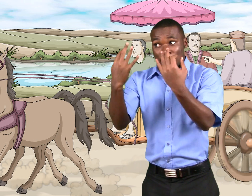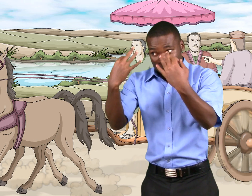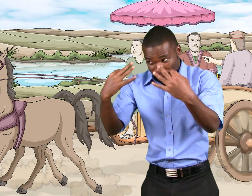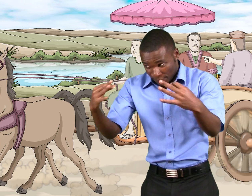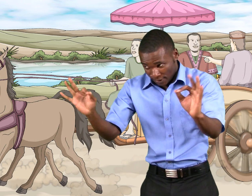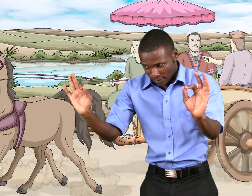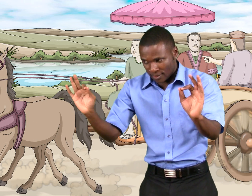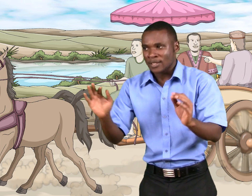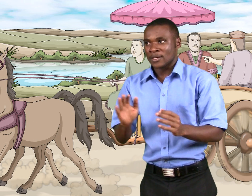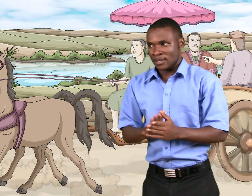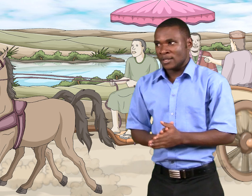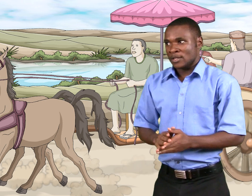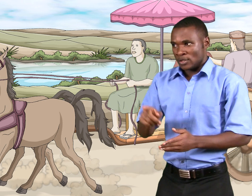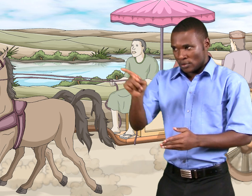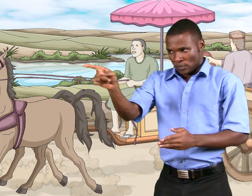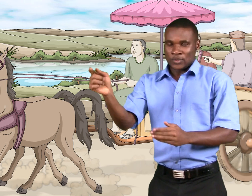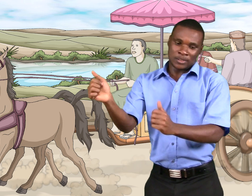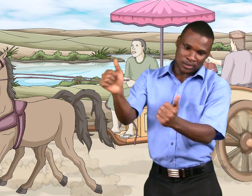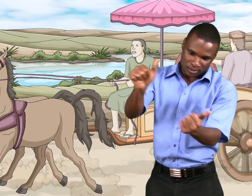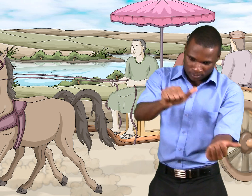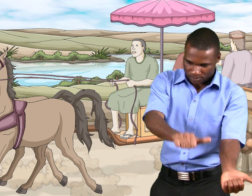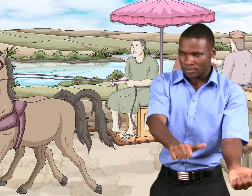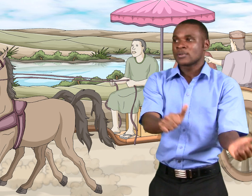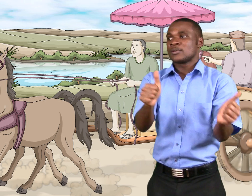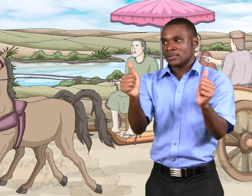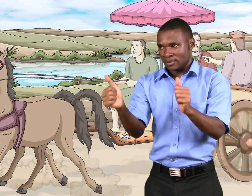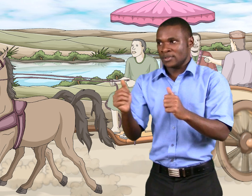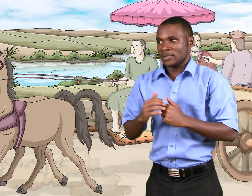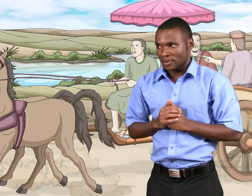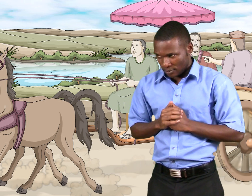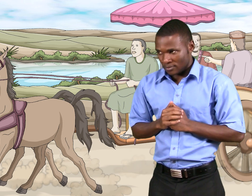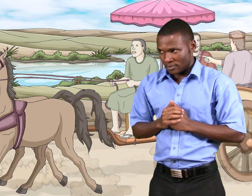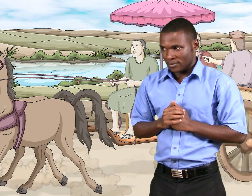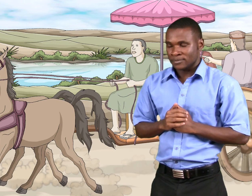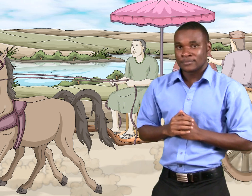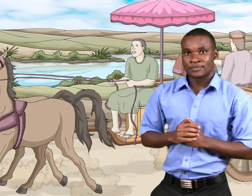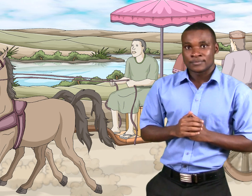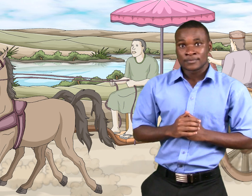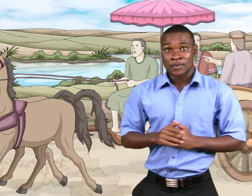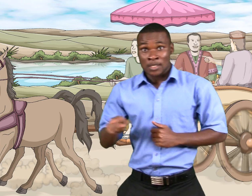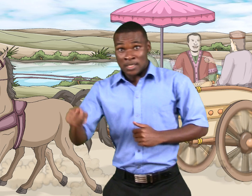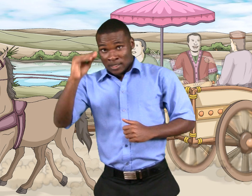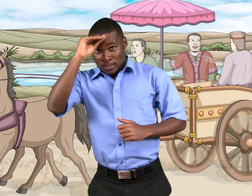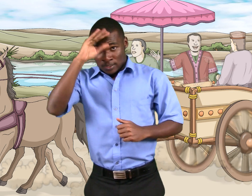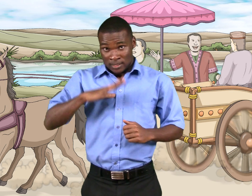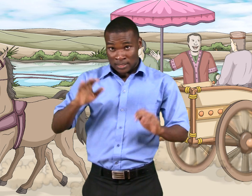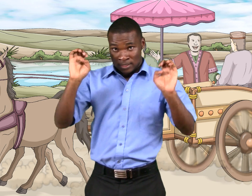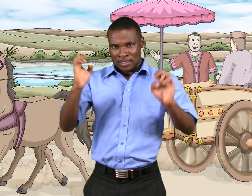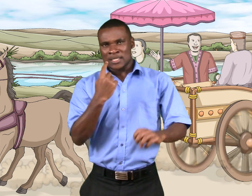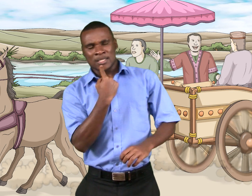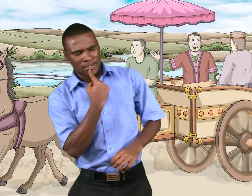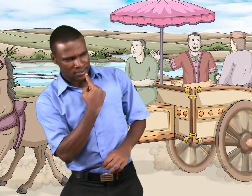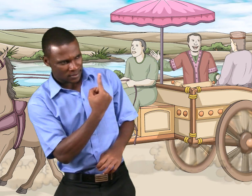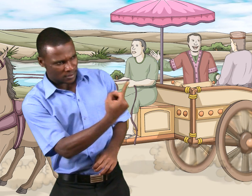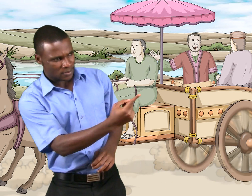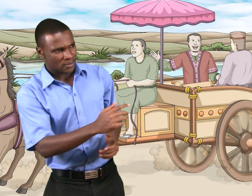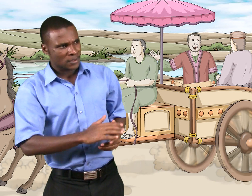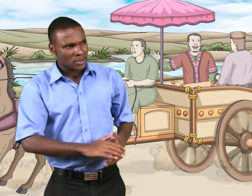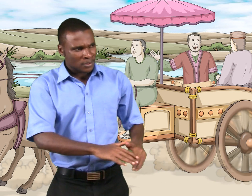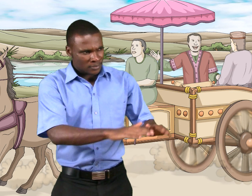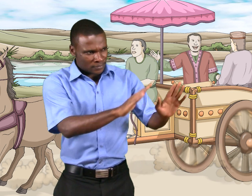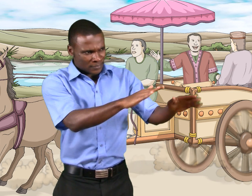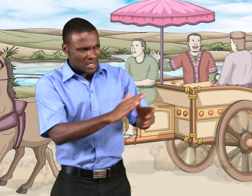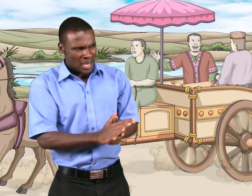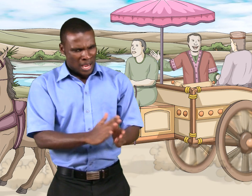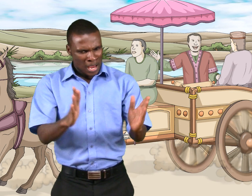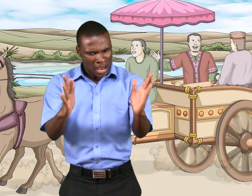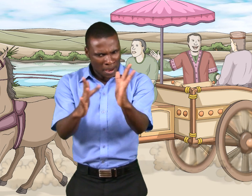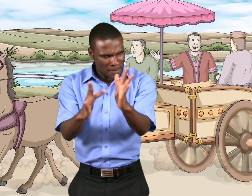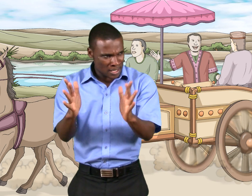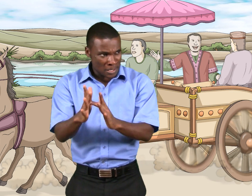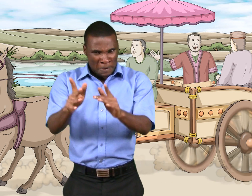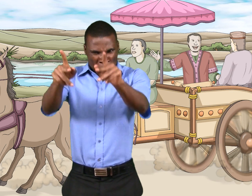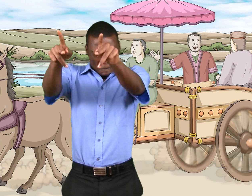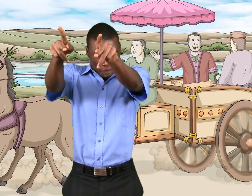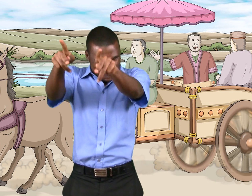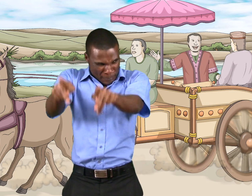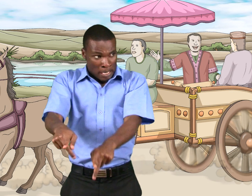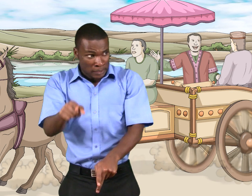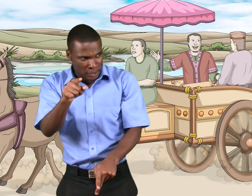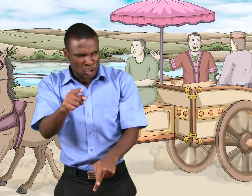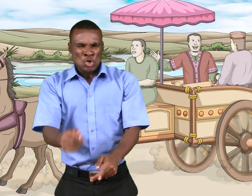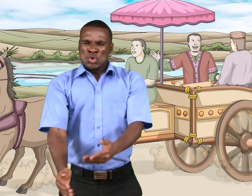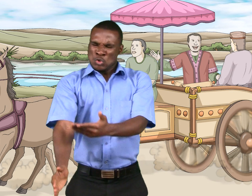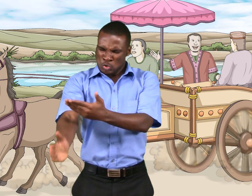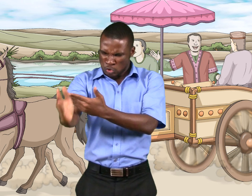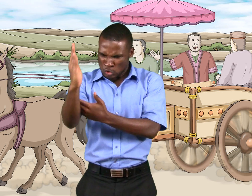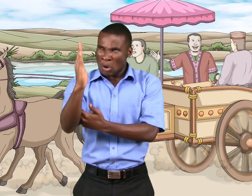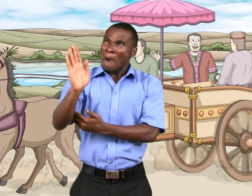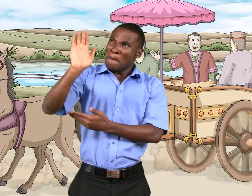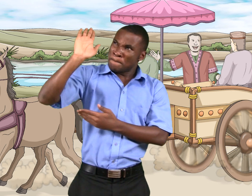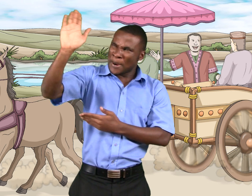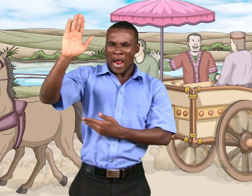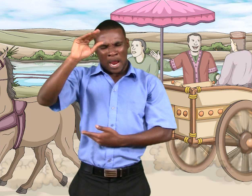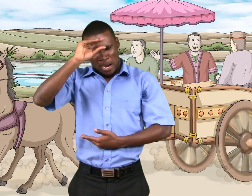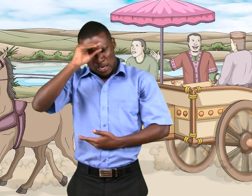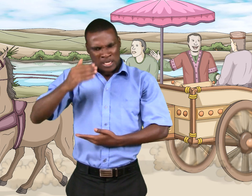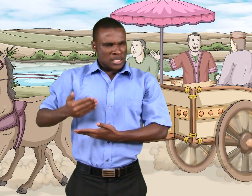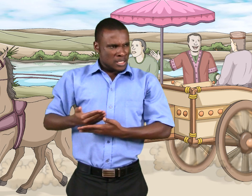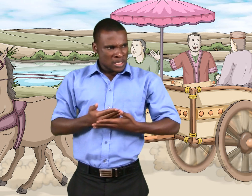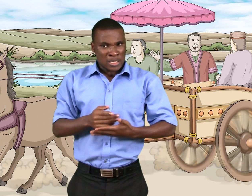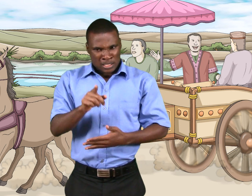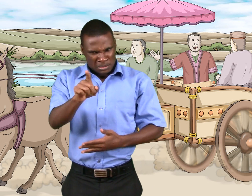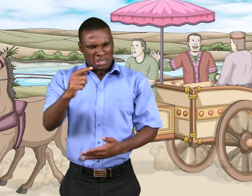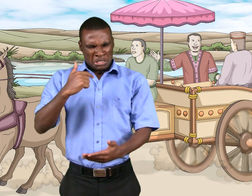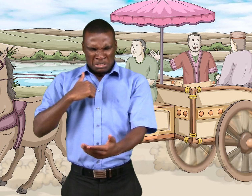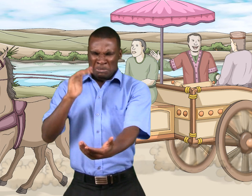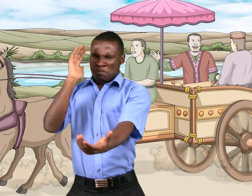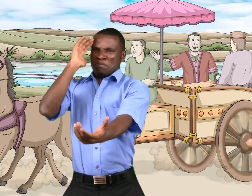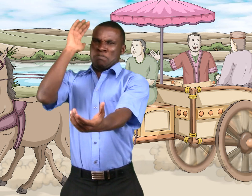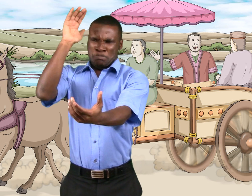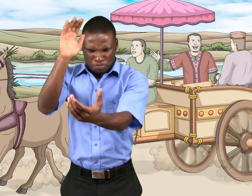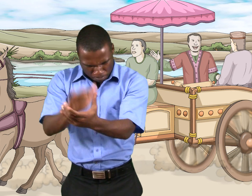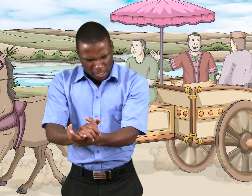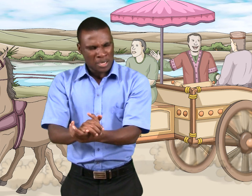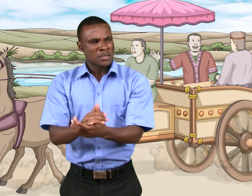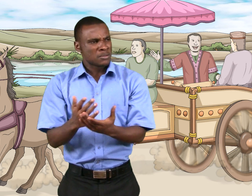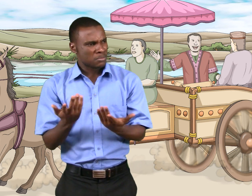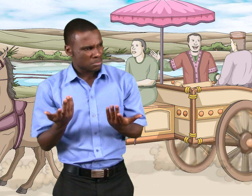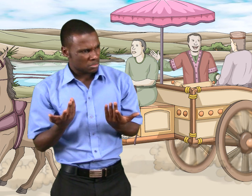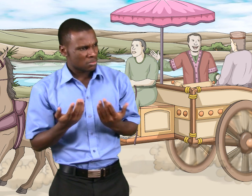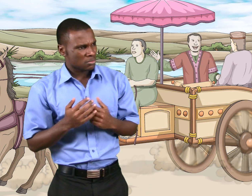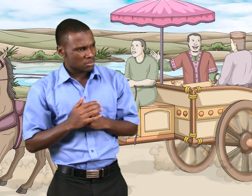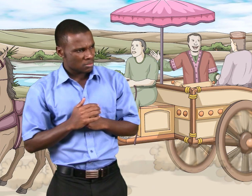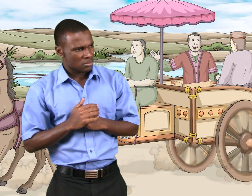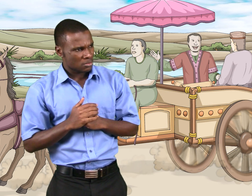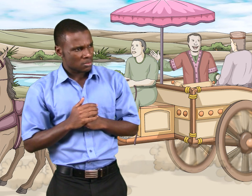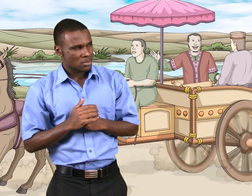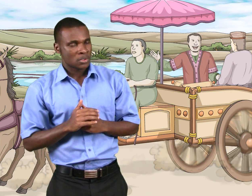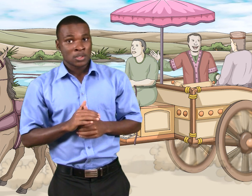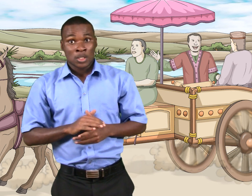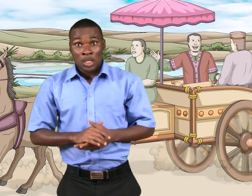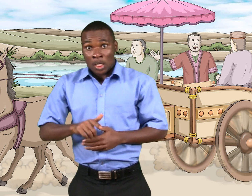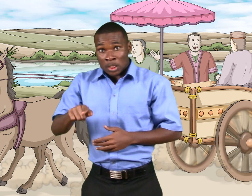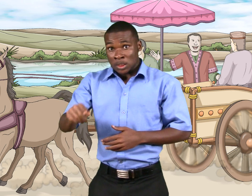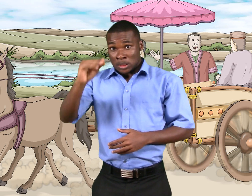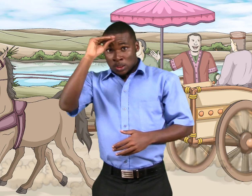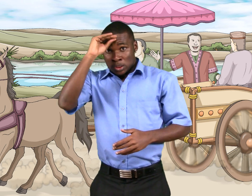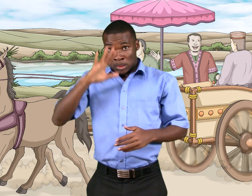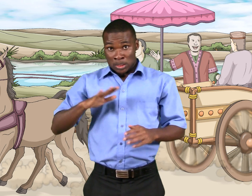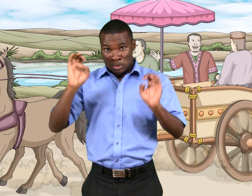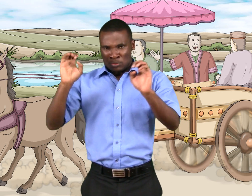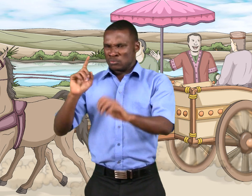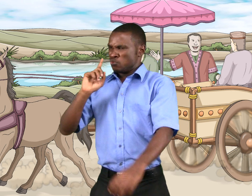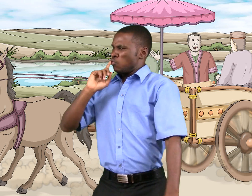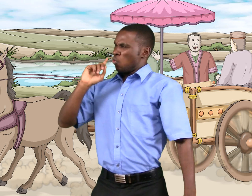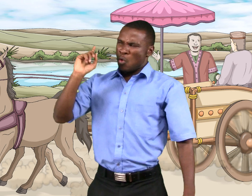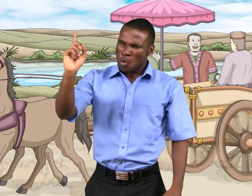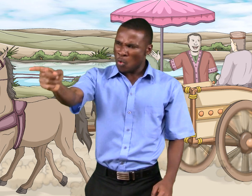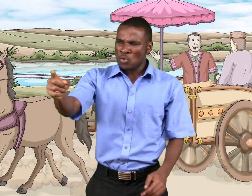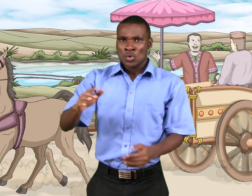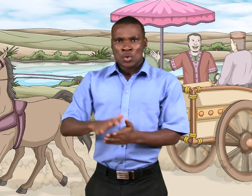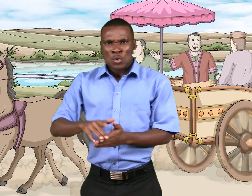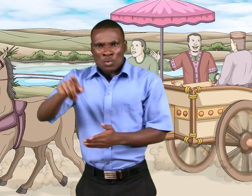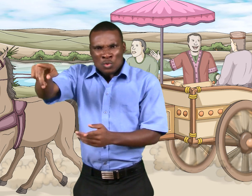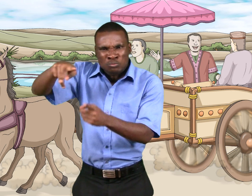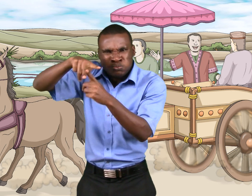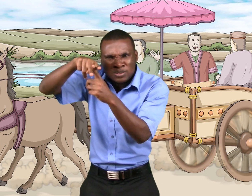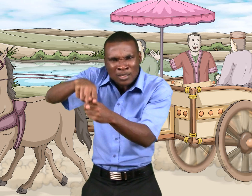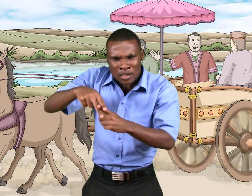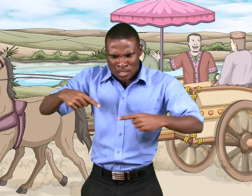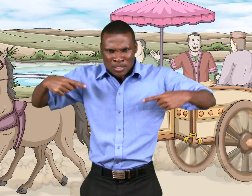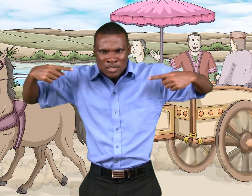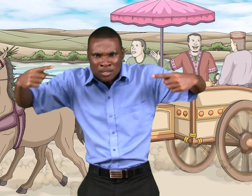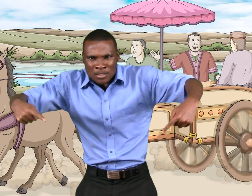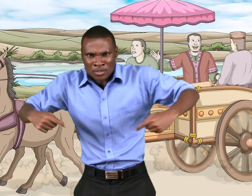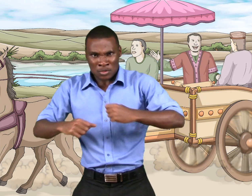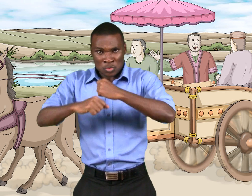What is there to prevent me from being baptized?”